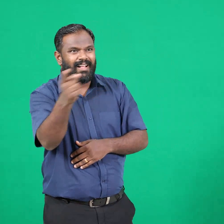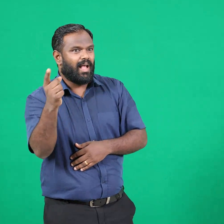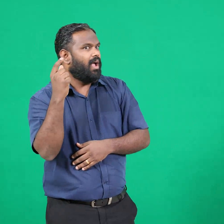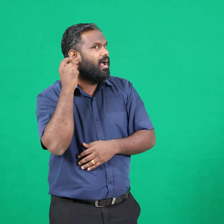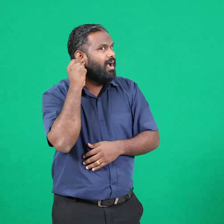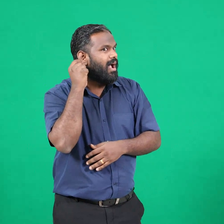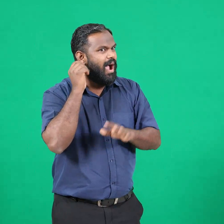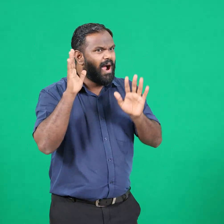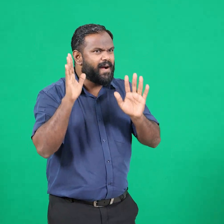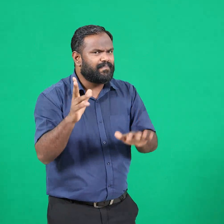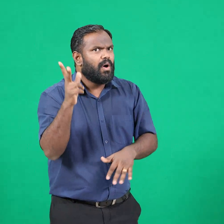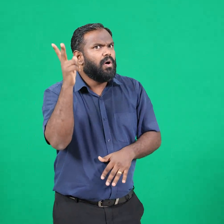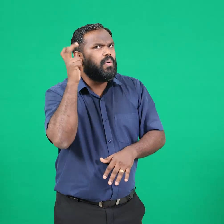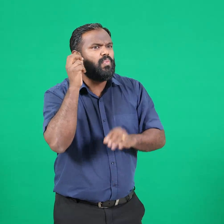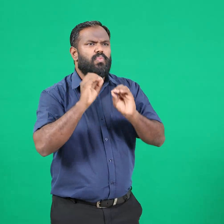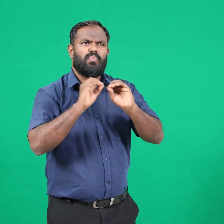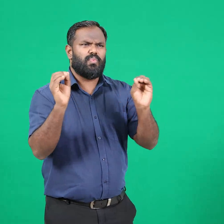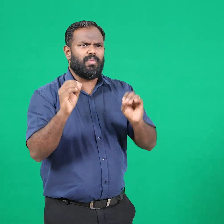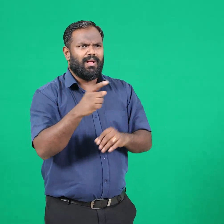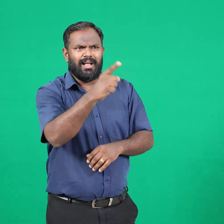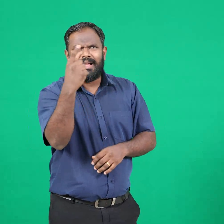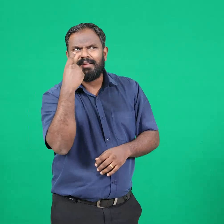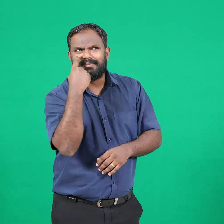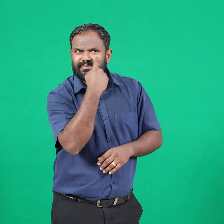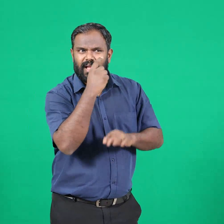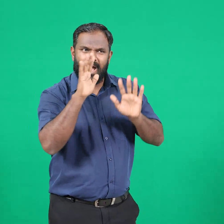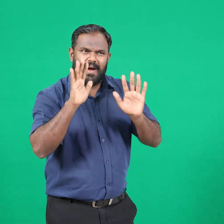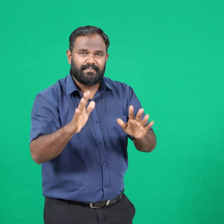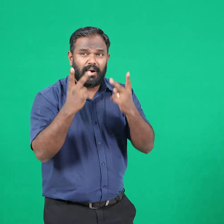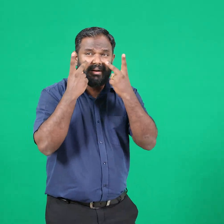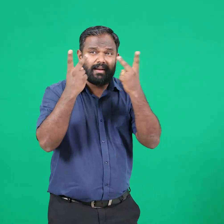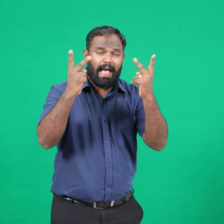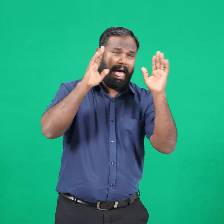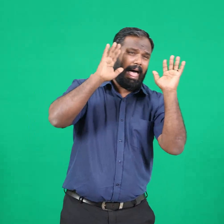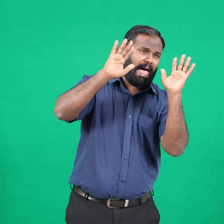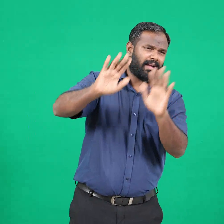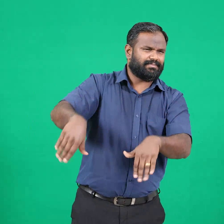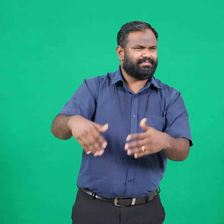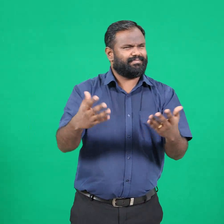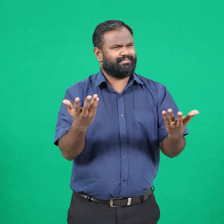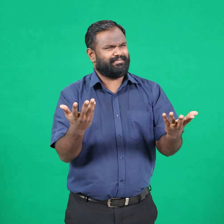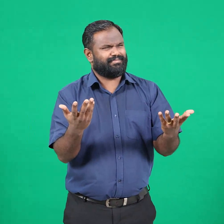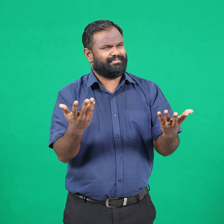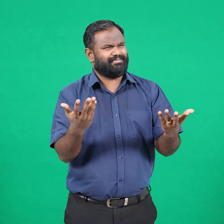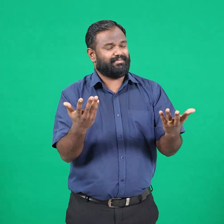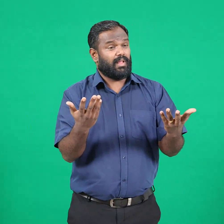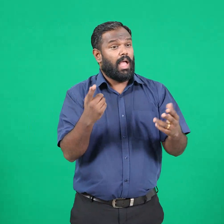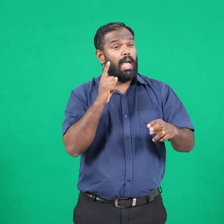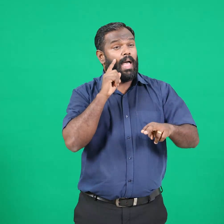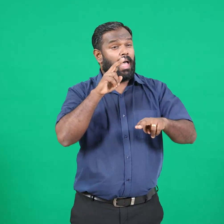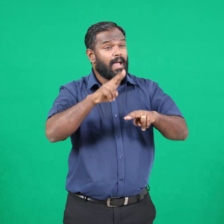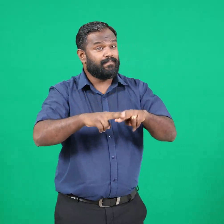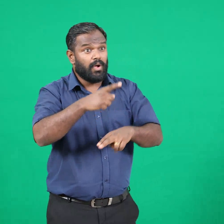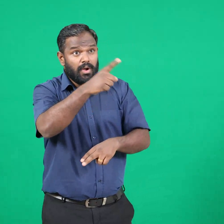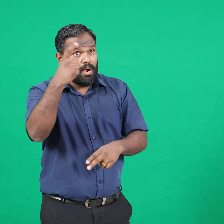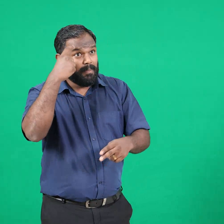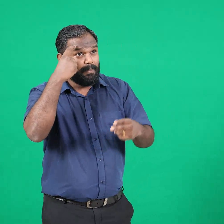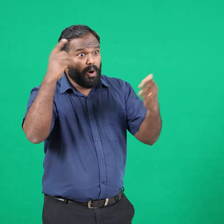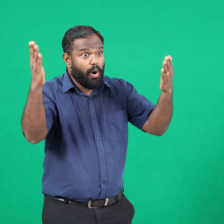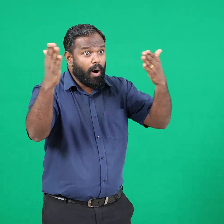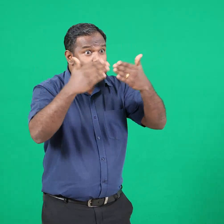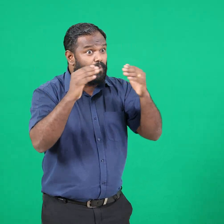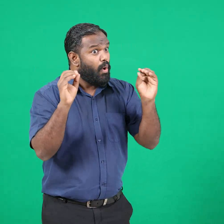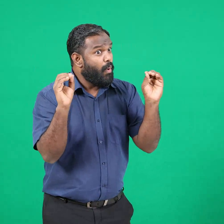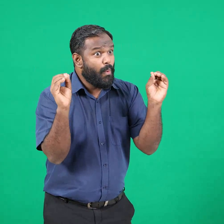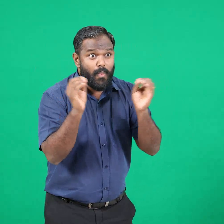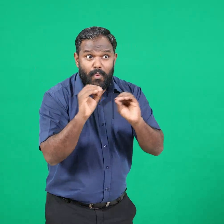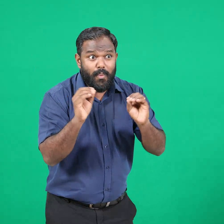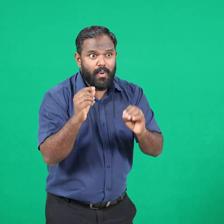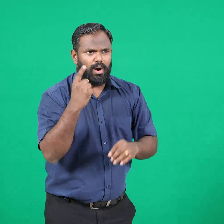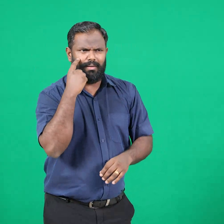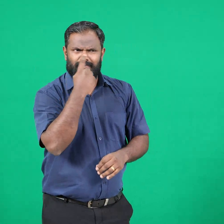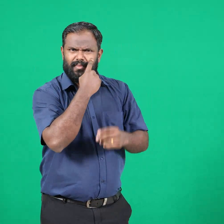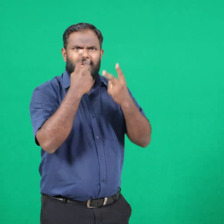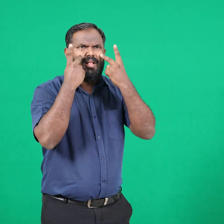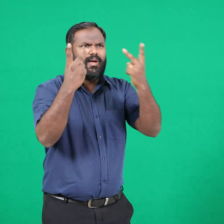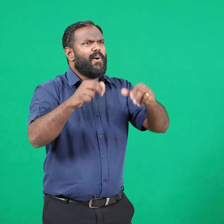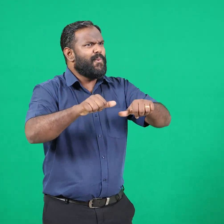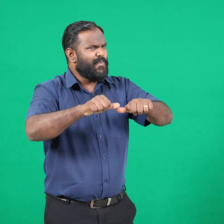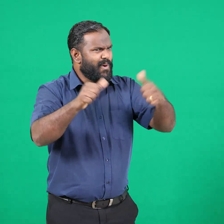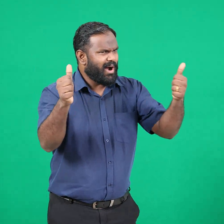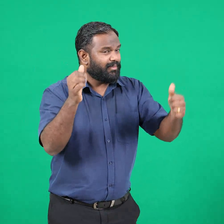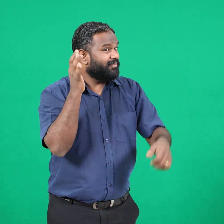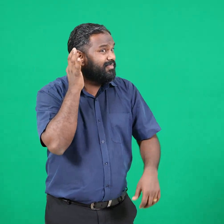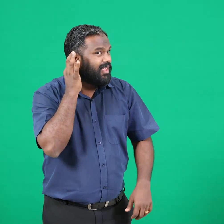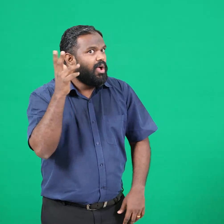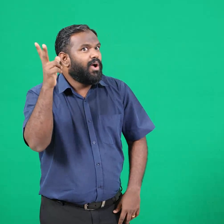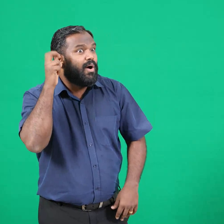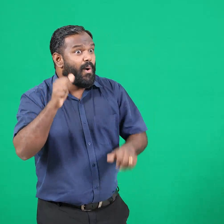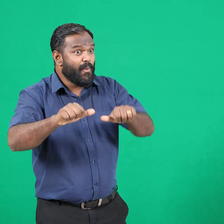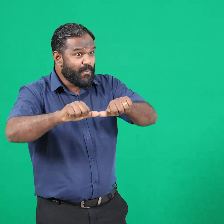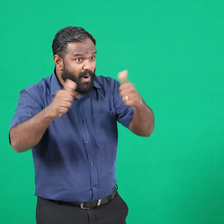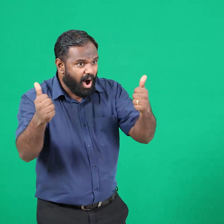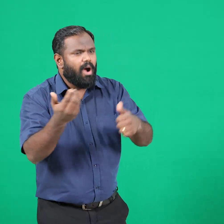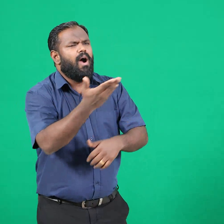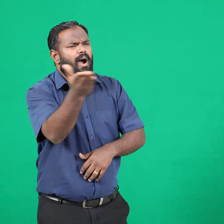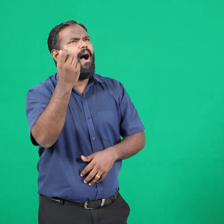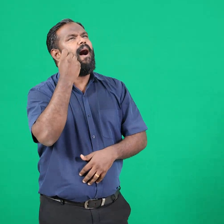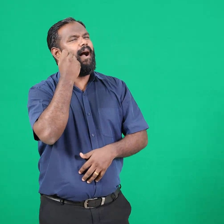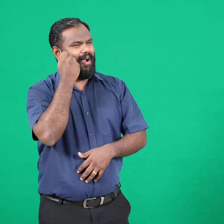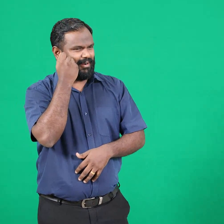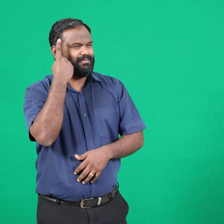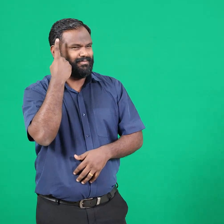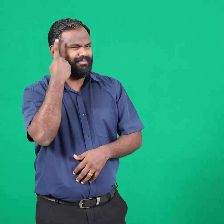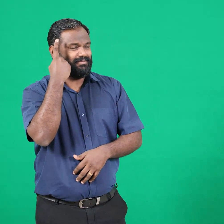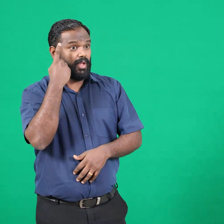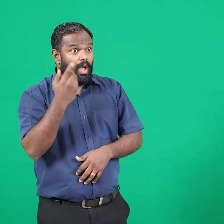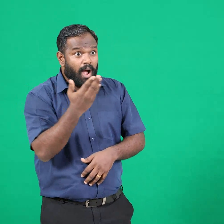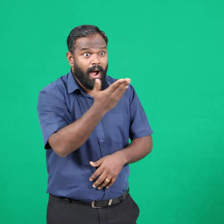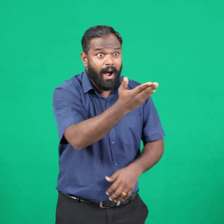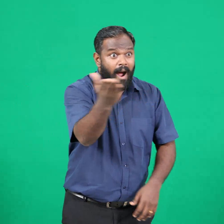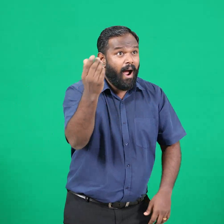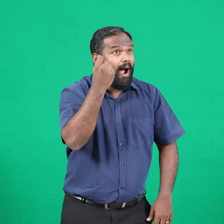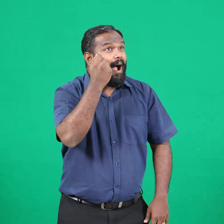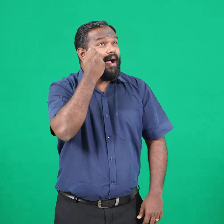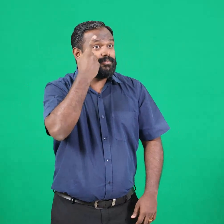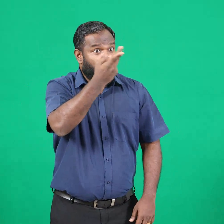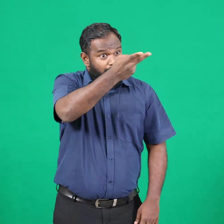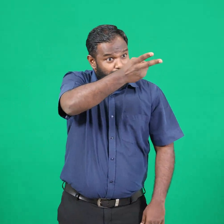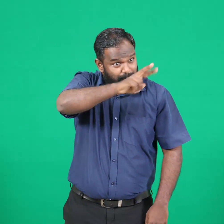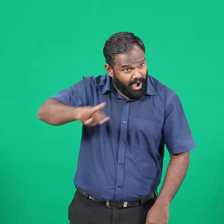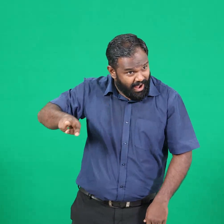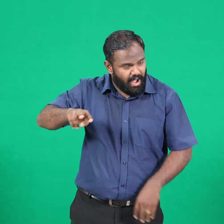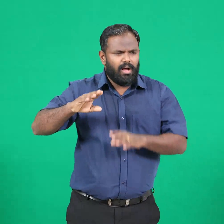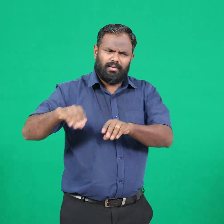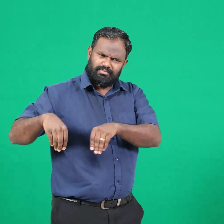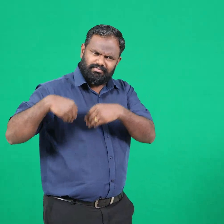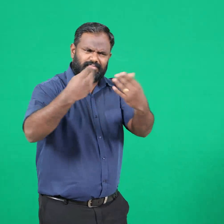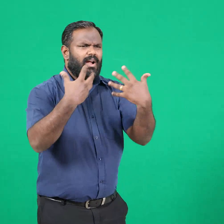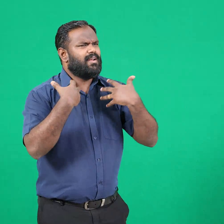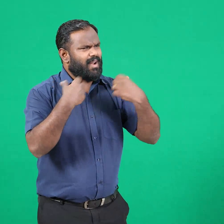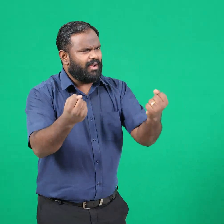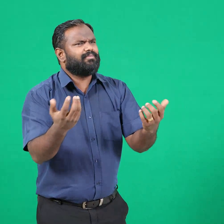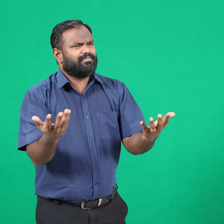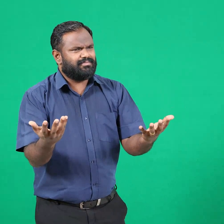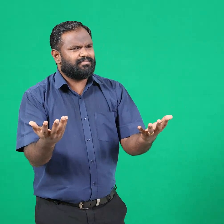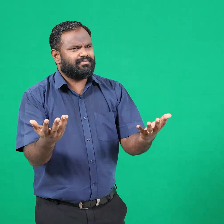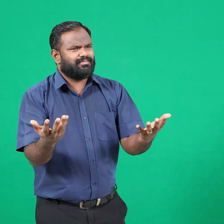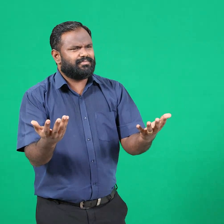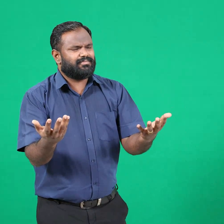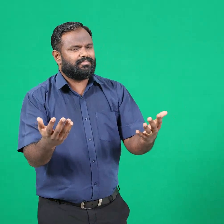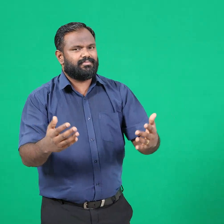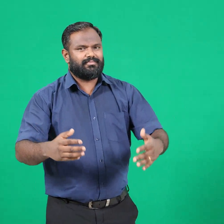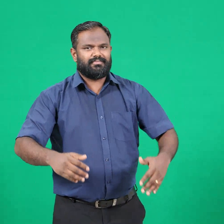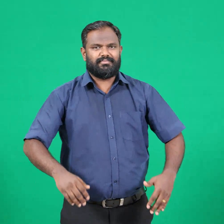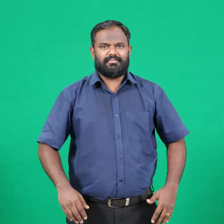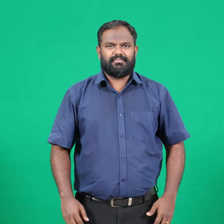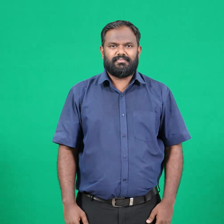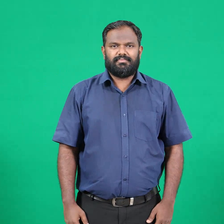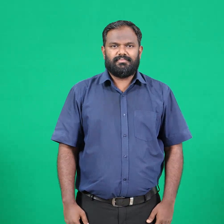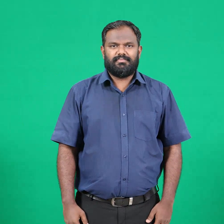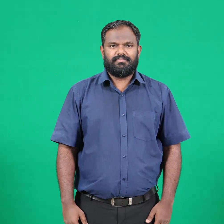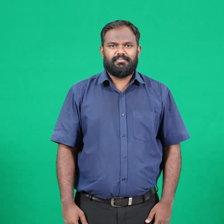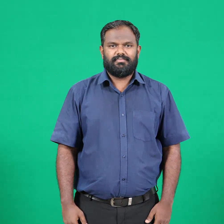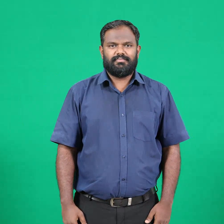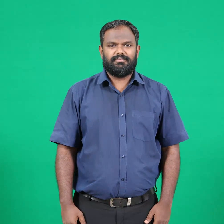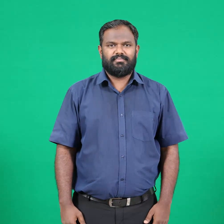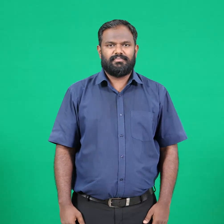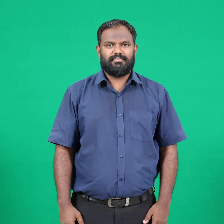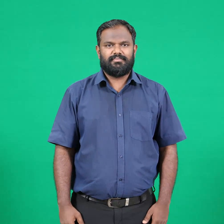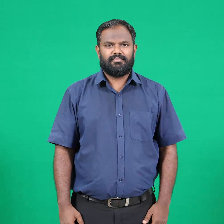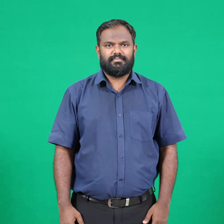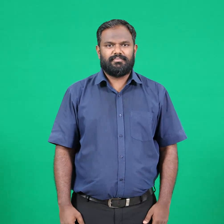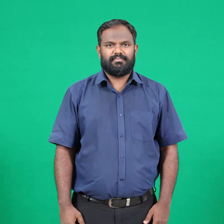Otherwise they might see with their eyes, hear with their ears, understand with their hearts, and turn, and I would heal them.'